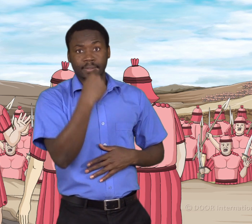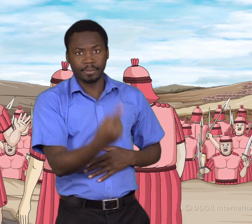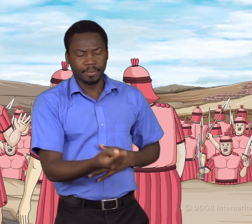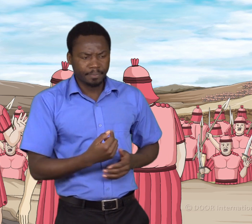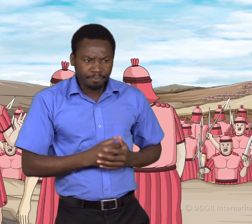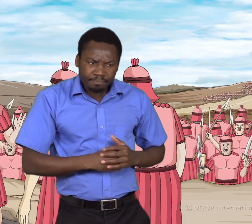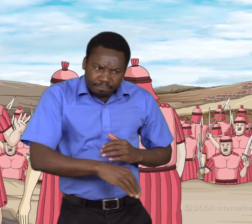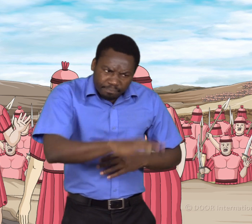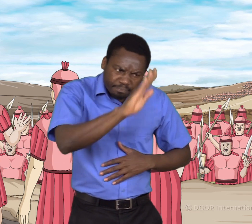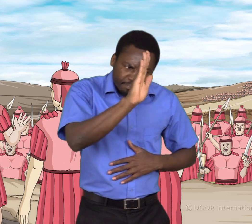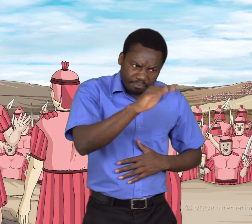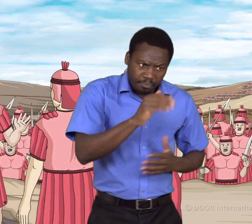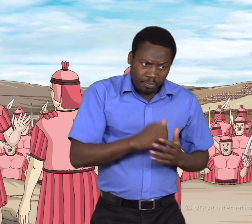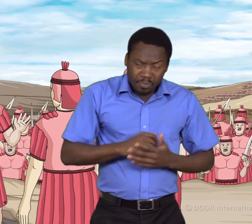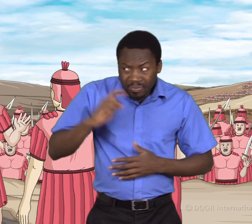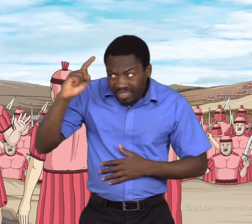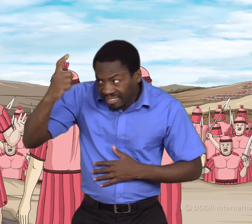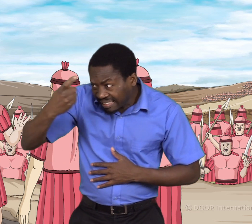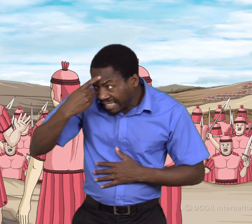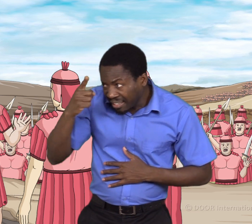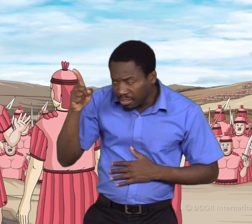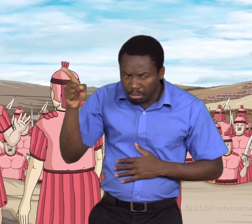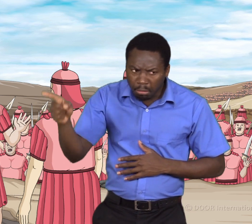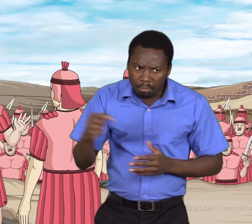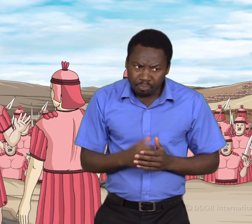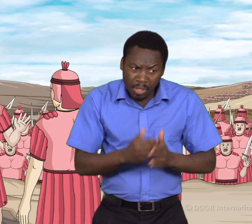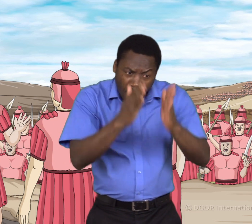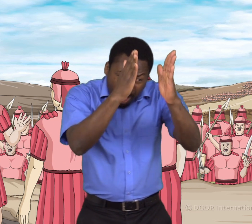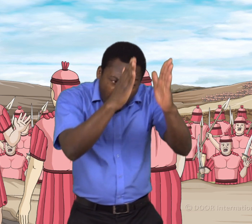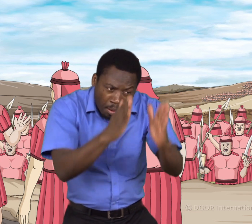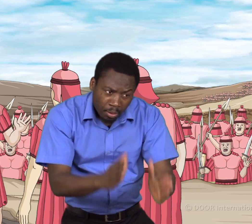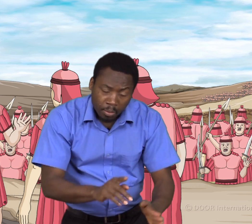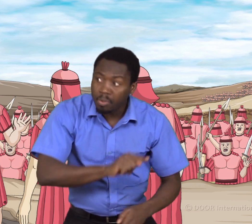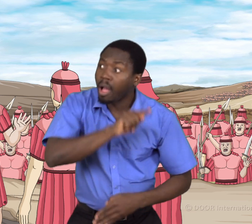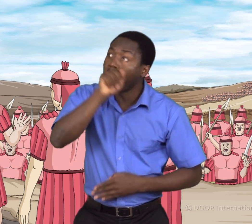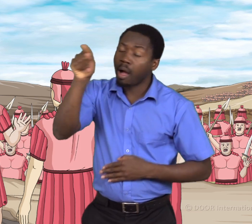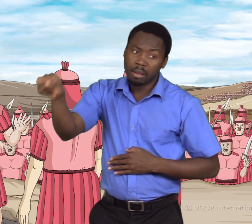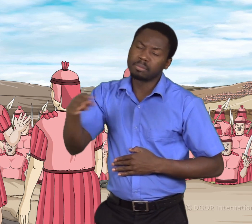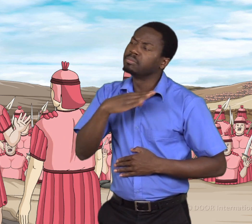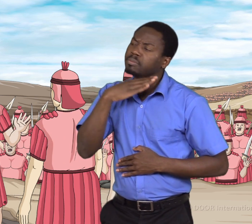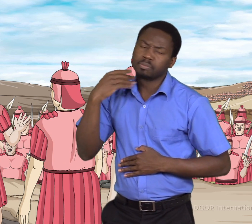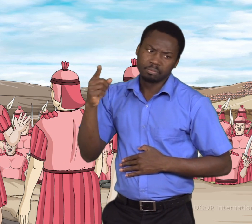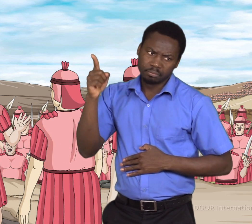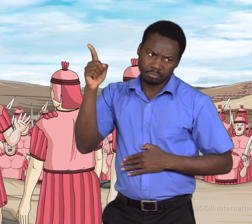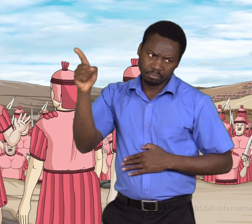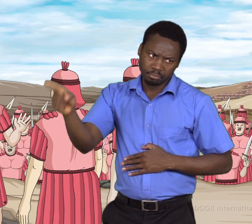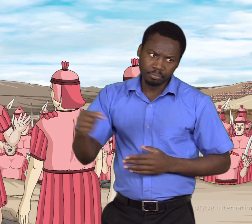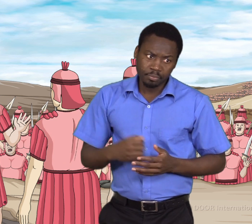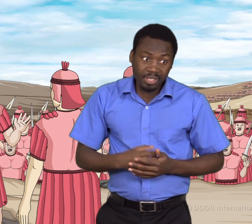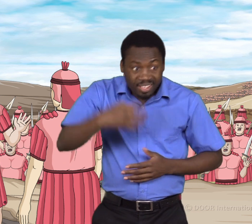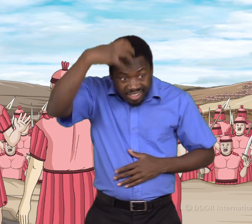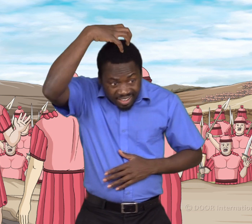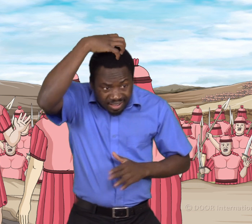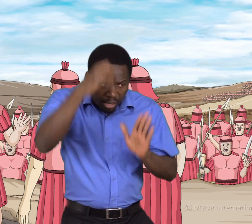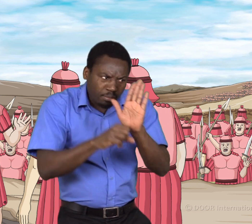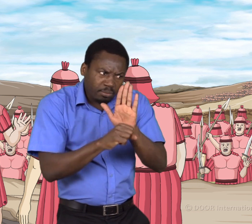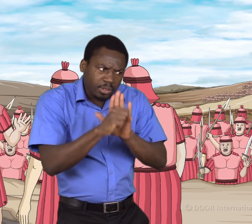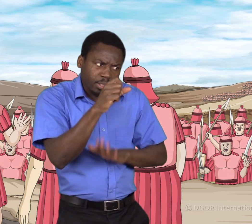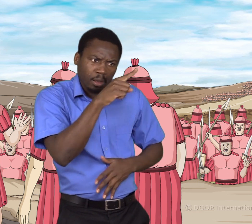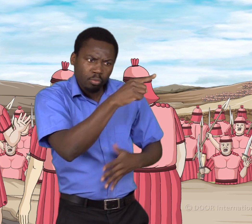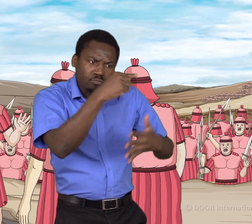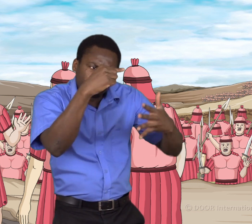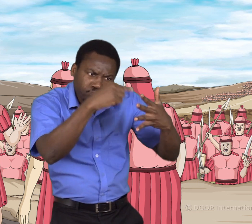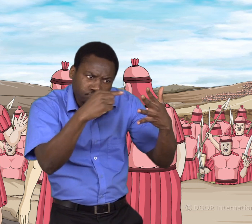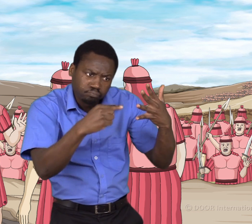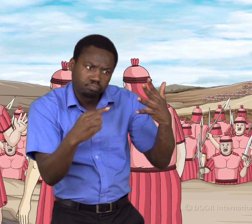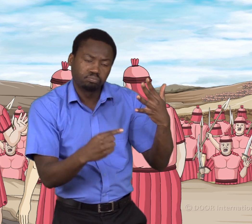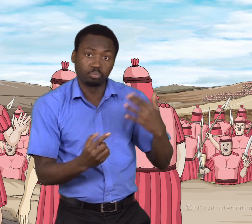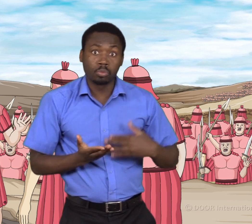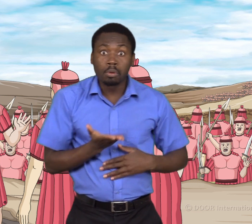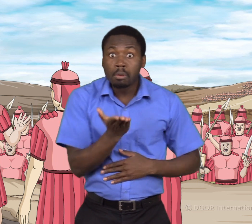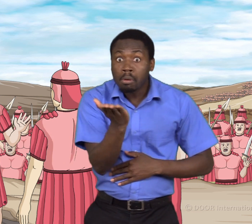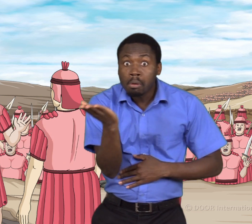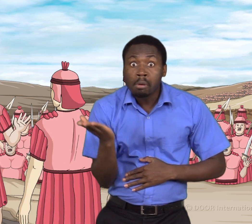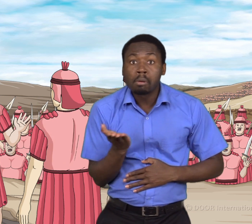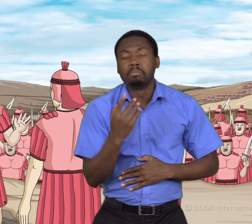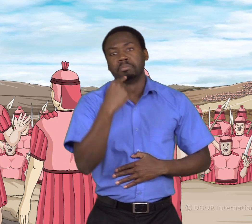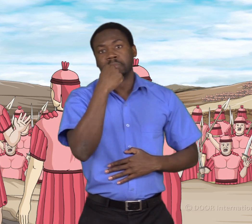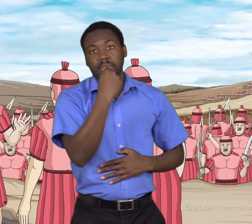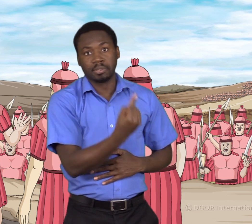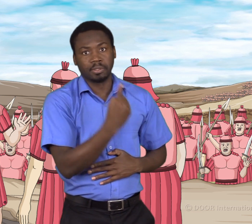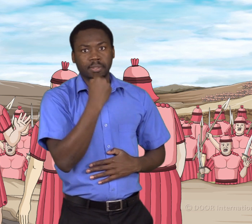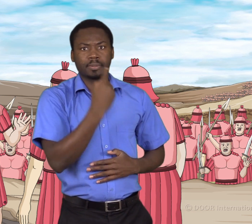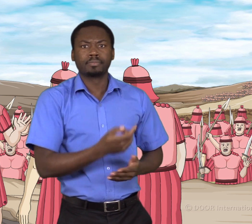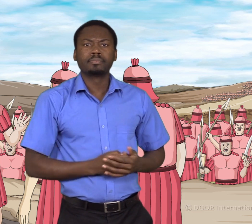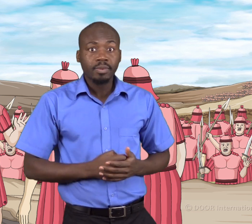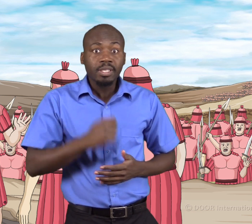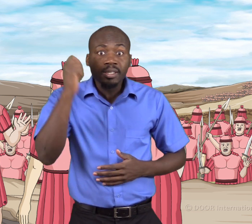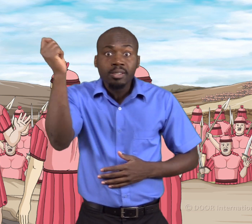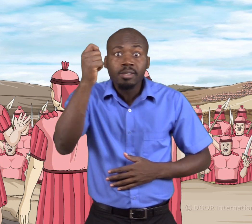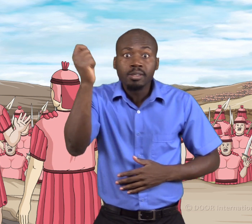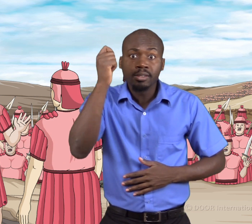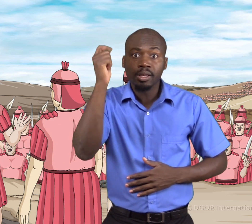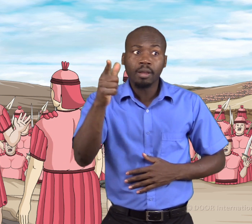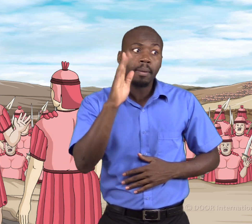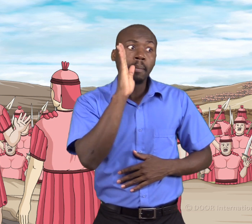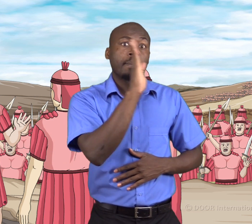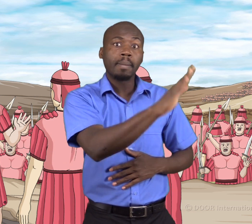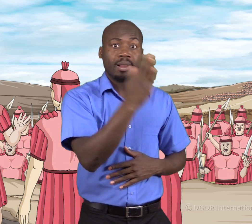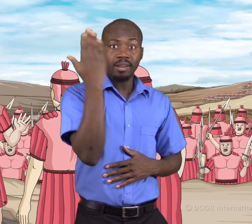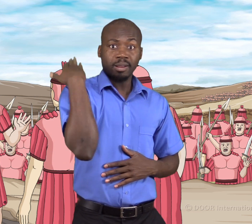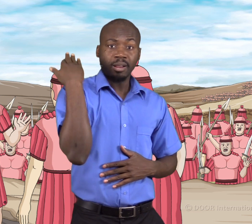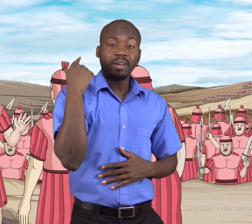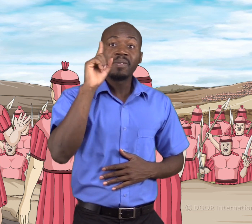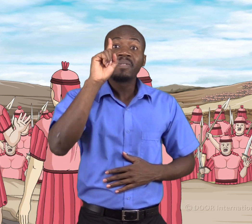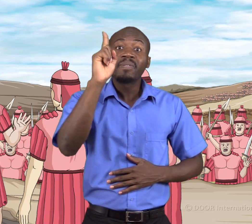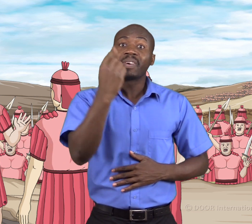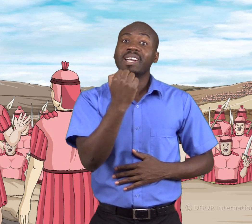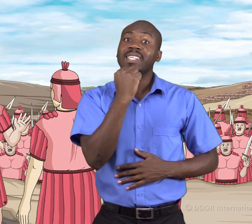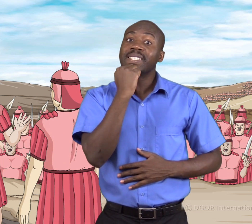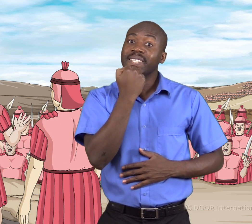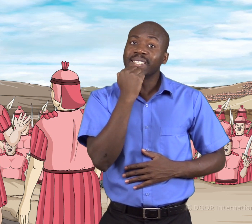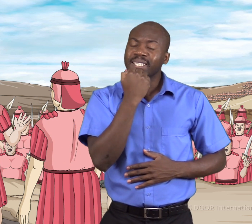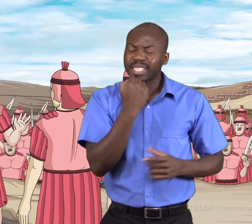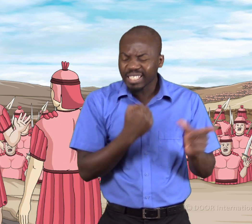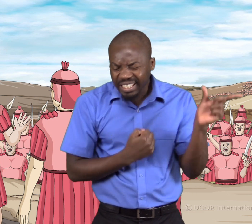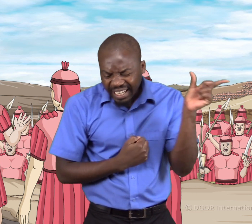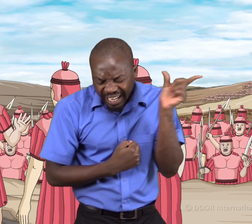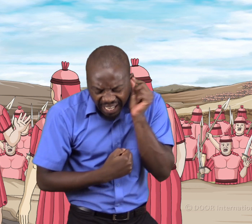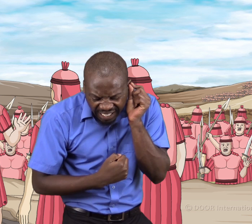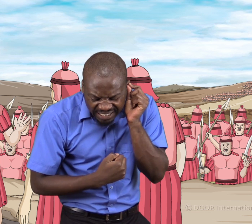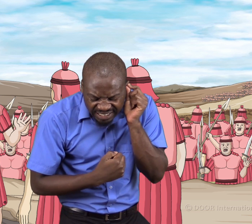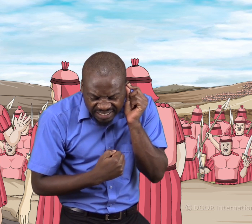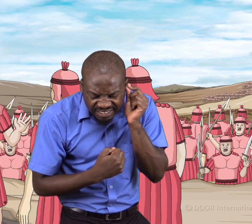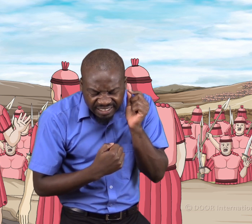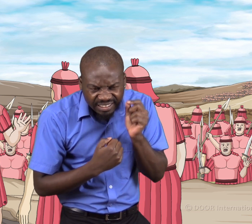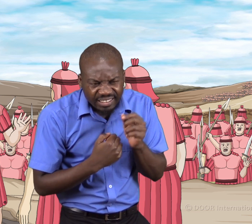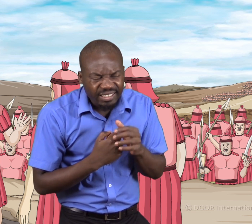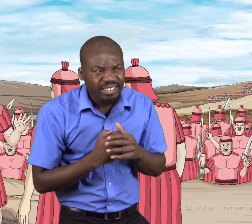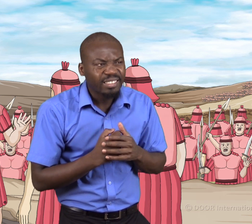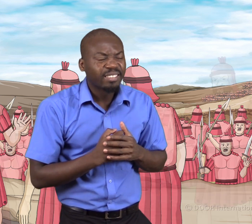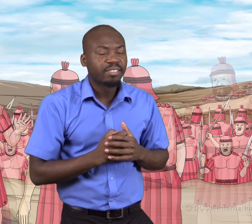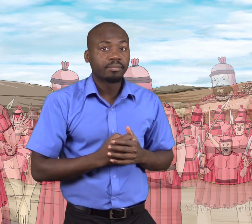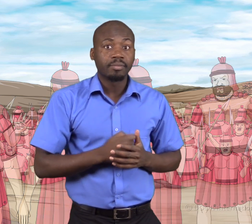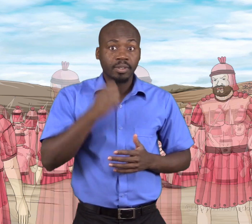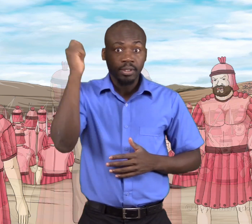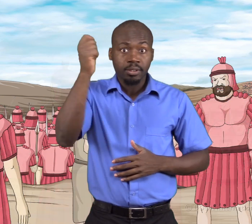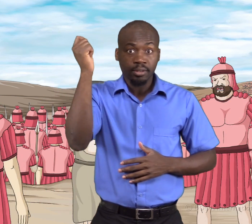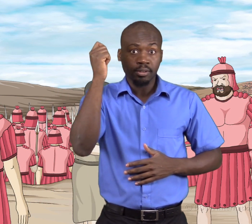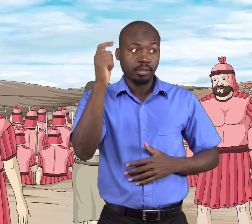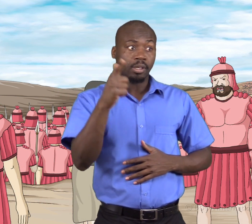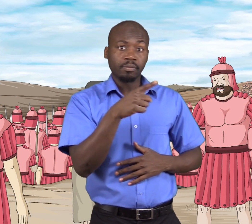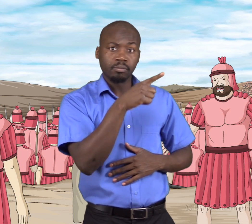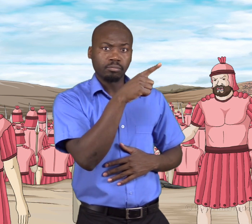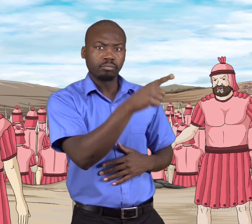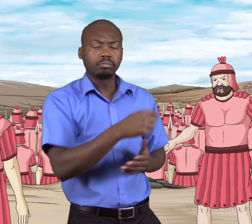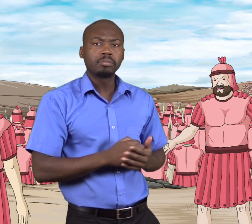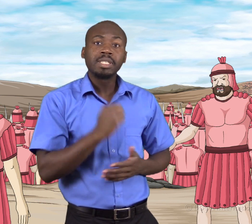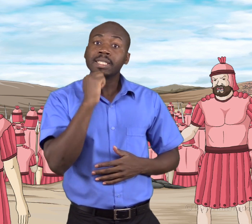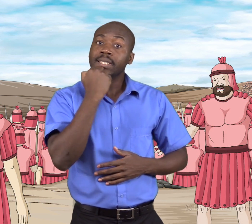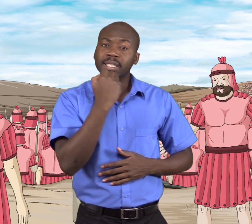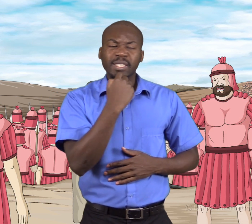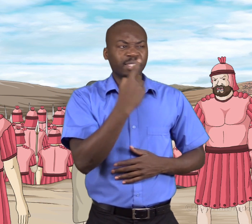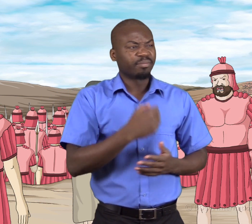The people told him about the offer, saying, “That is what will be done for the man who kills him.”